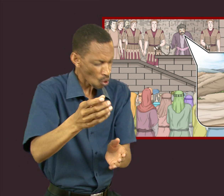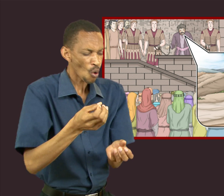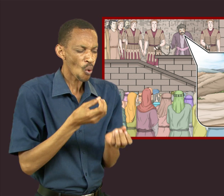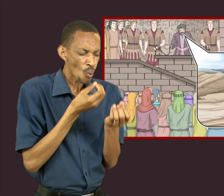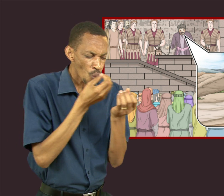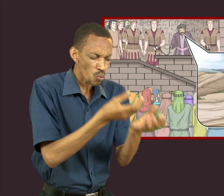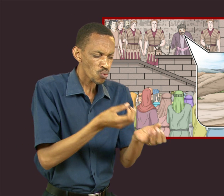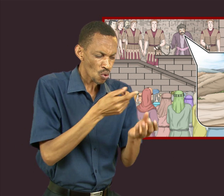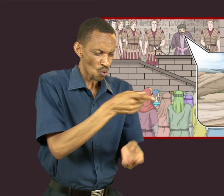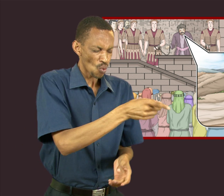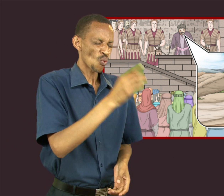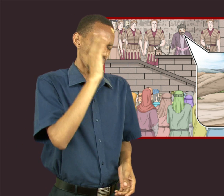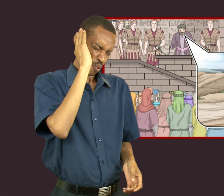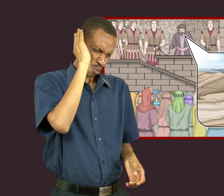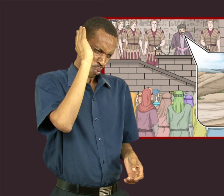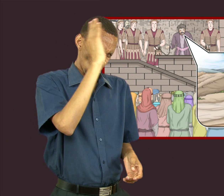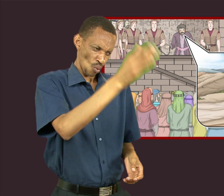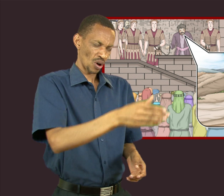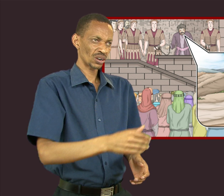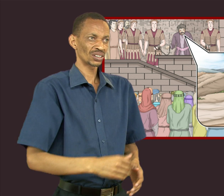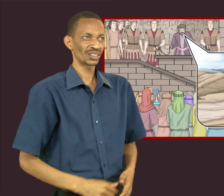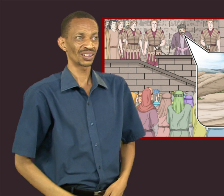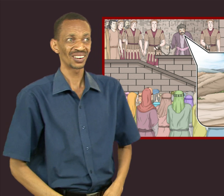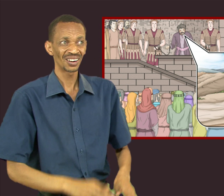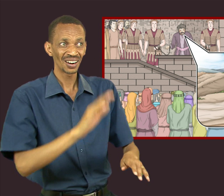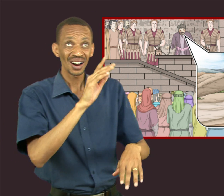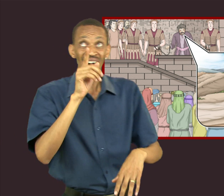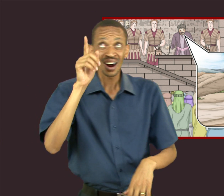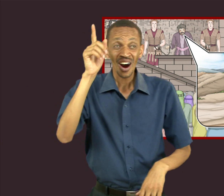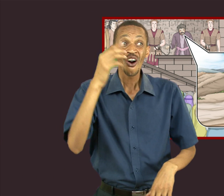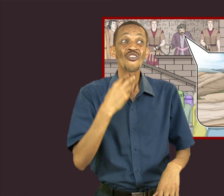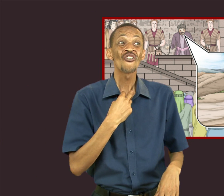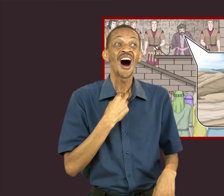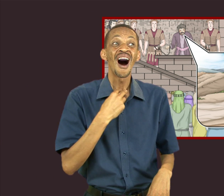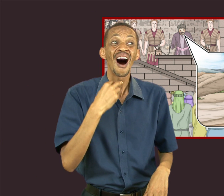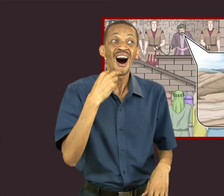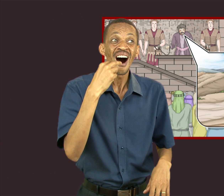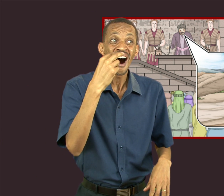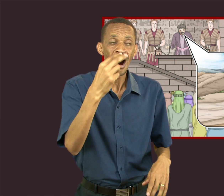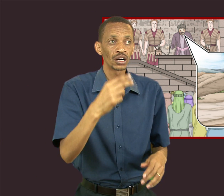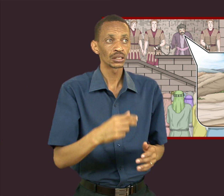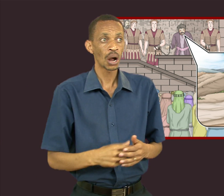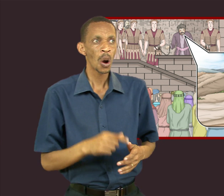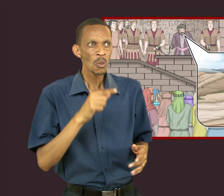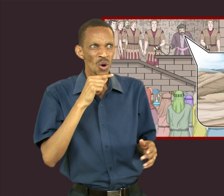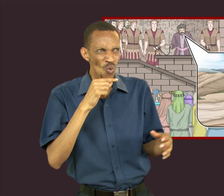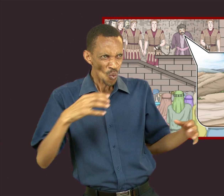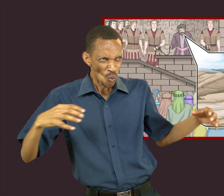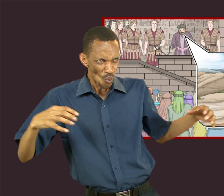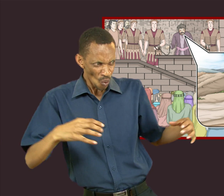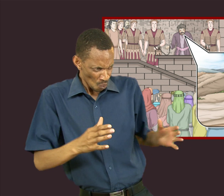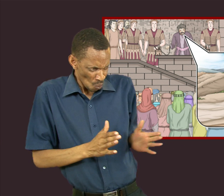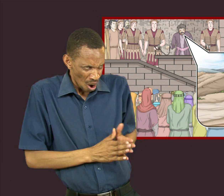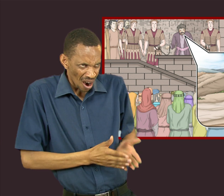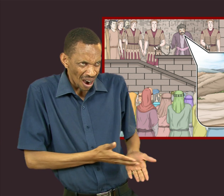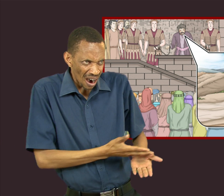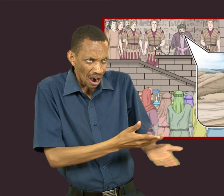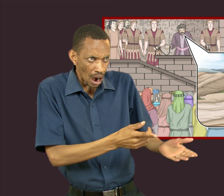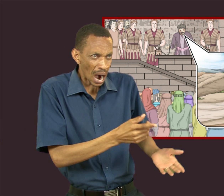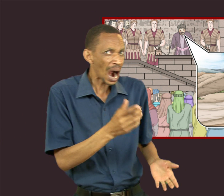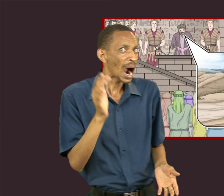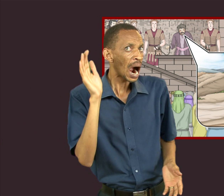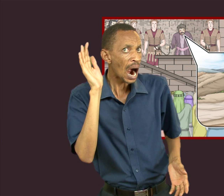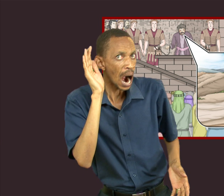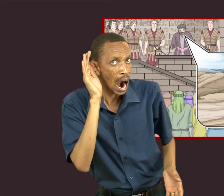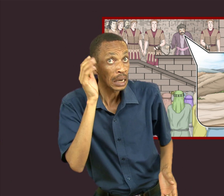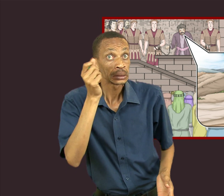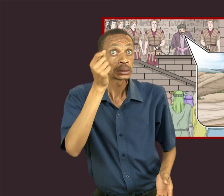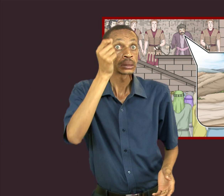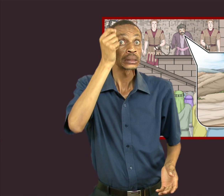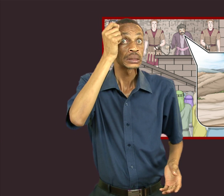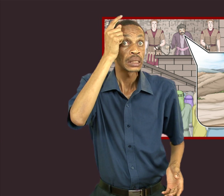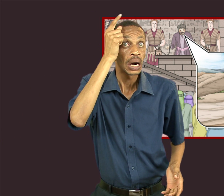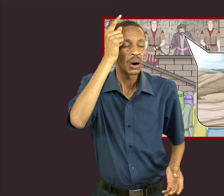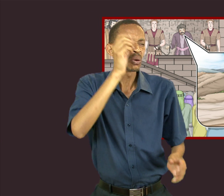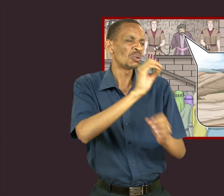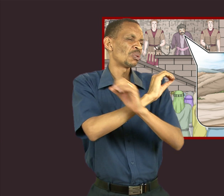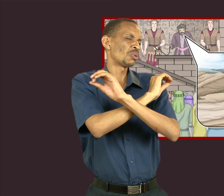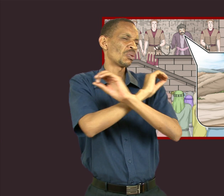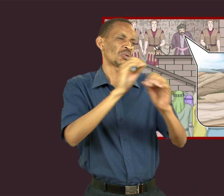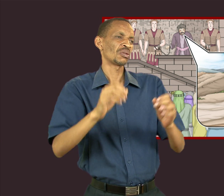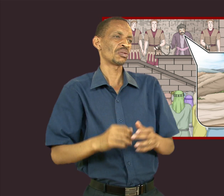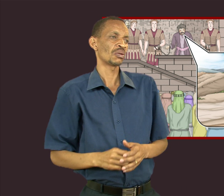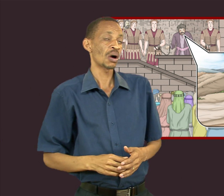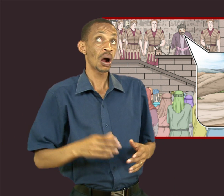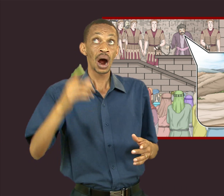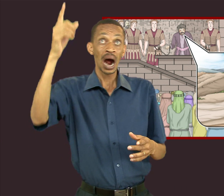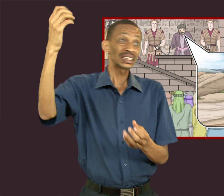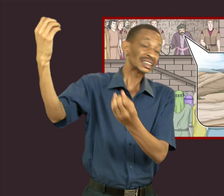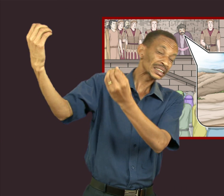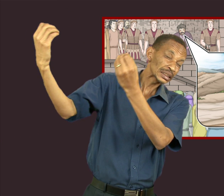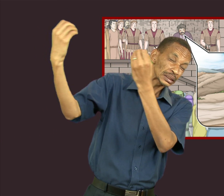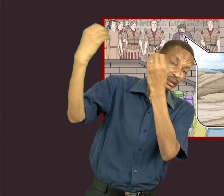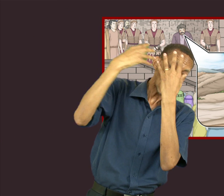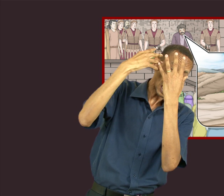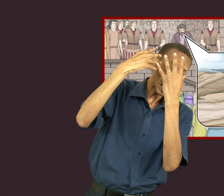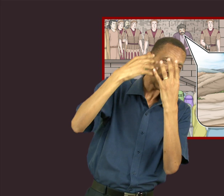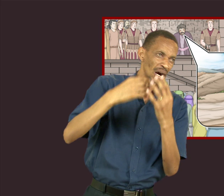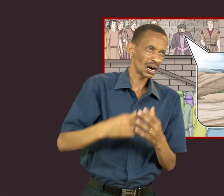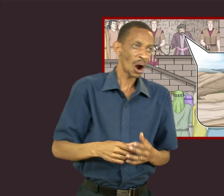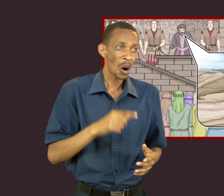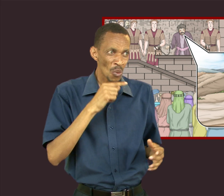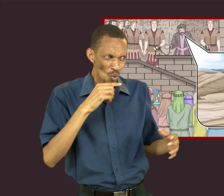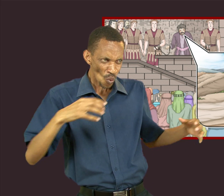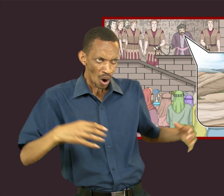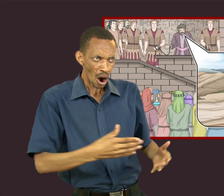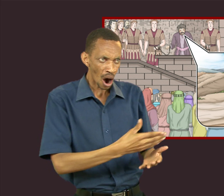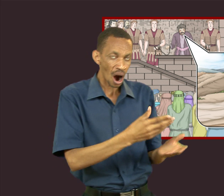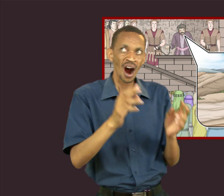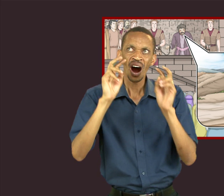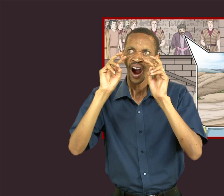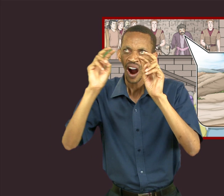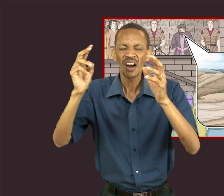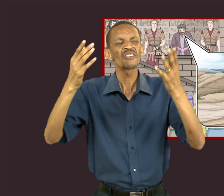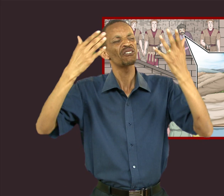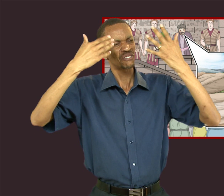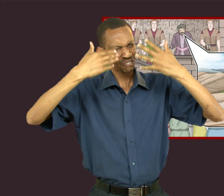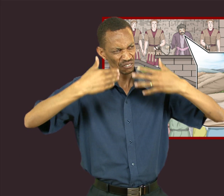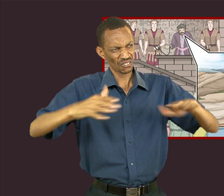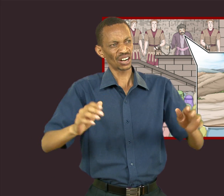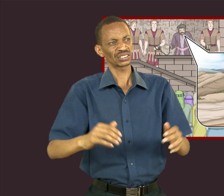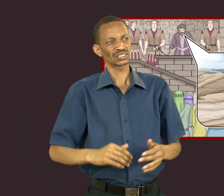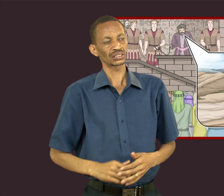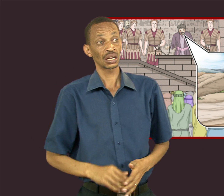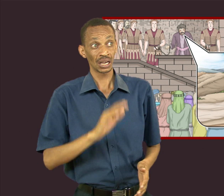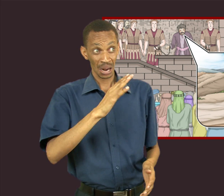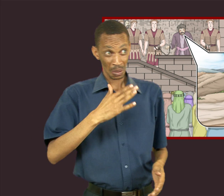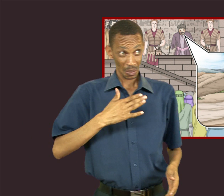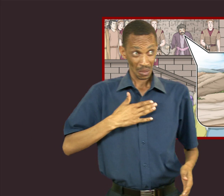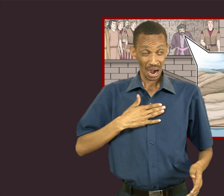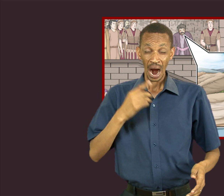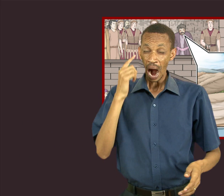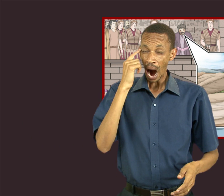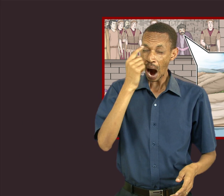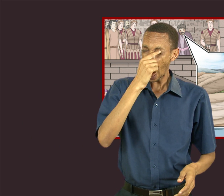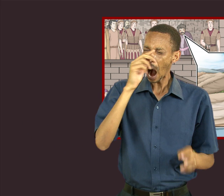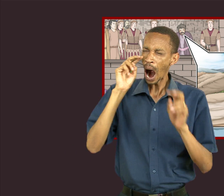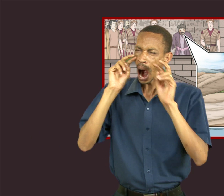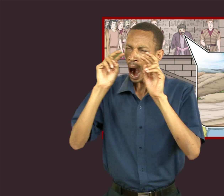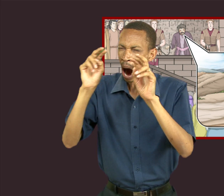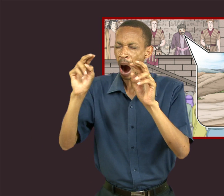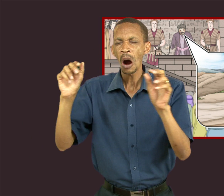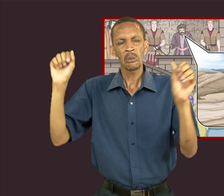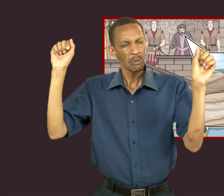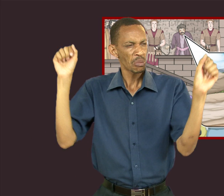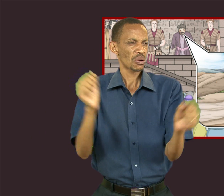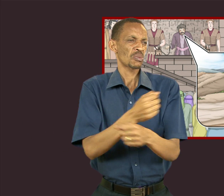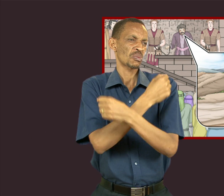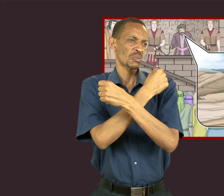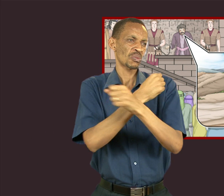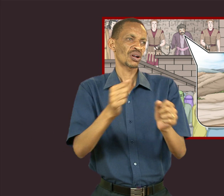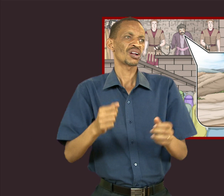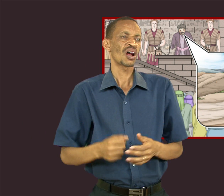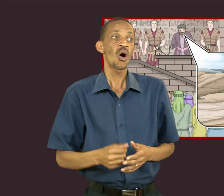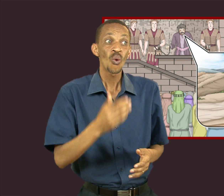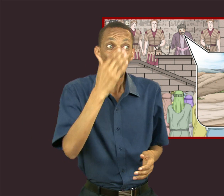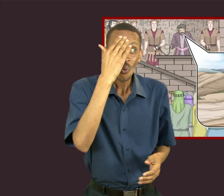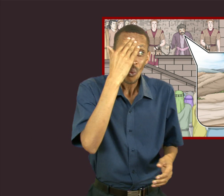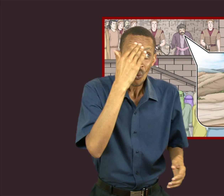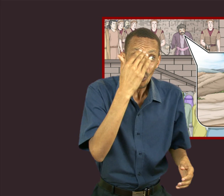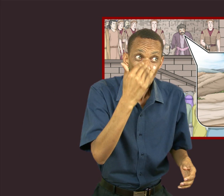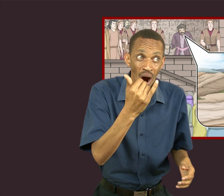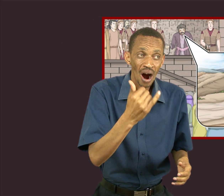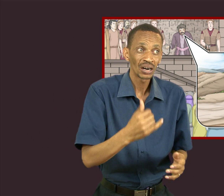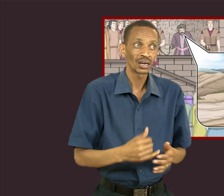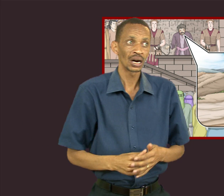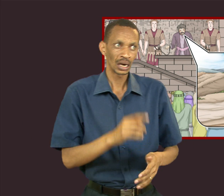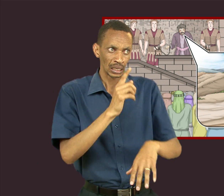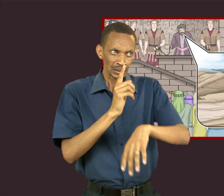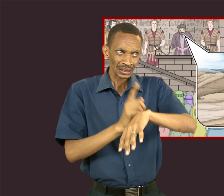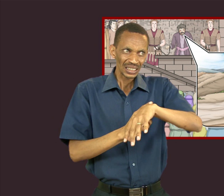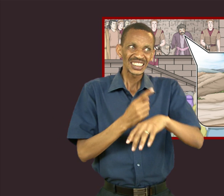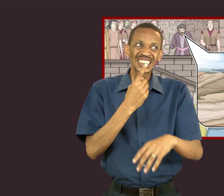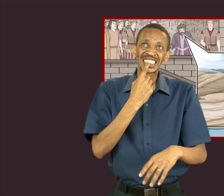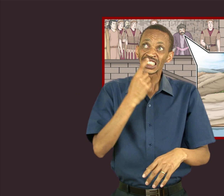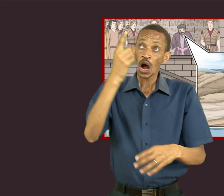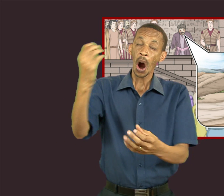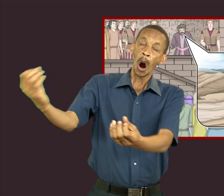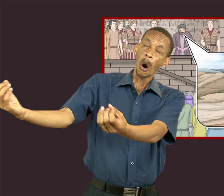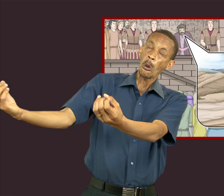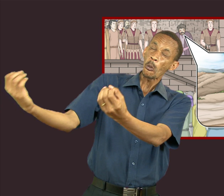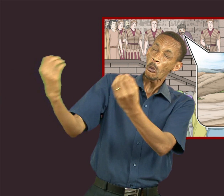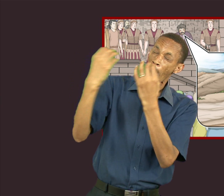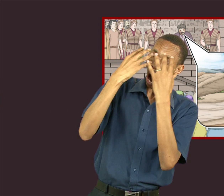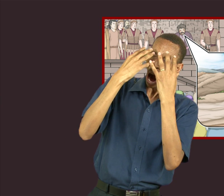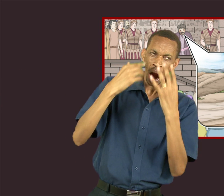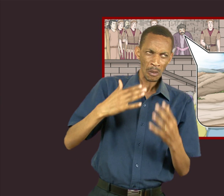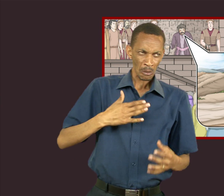Then I asked, ‘What should I do, Lord?’ ‘Get up and go into Damascus,’ He told me.